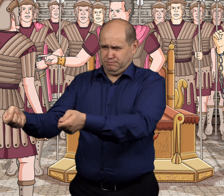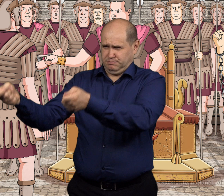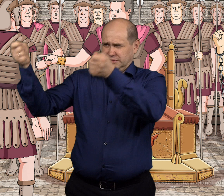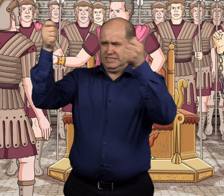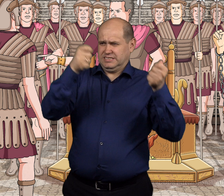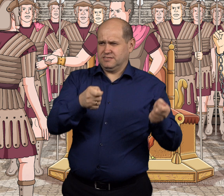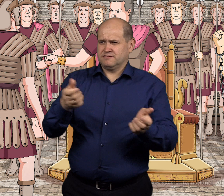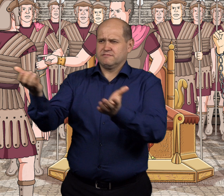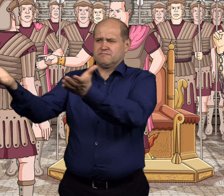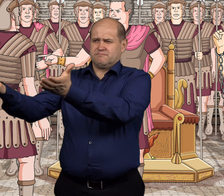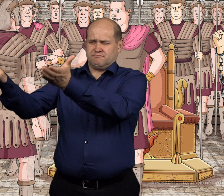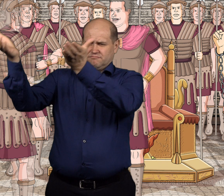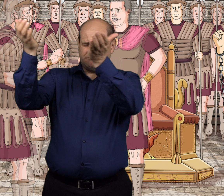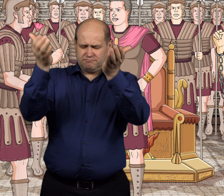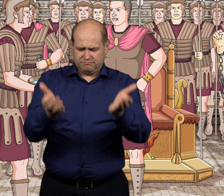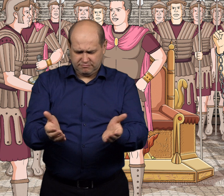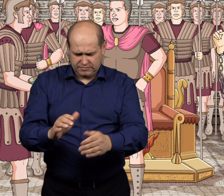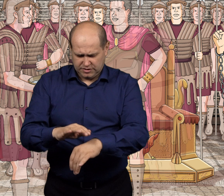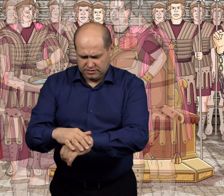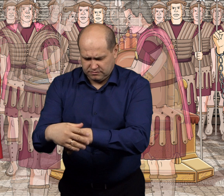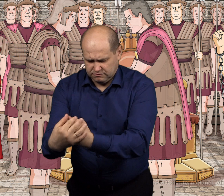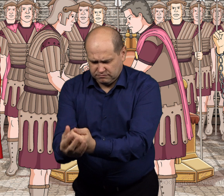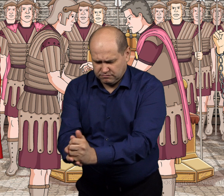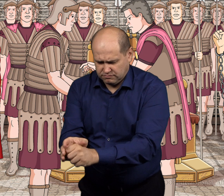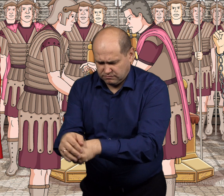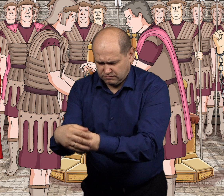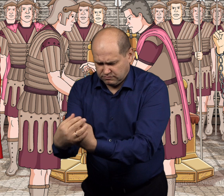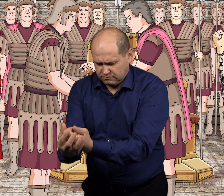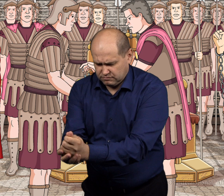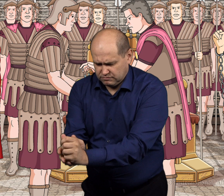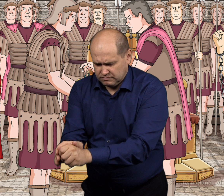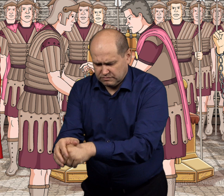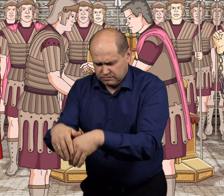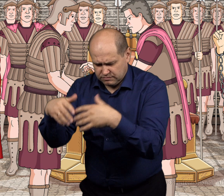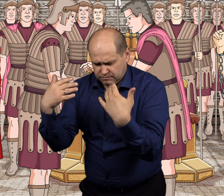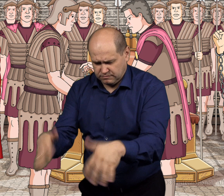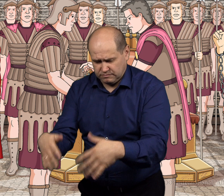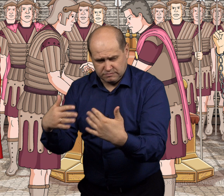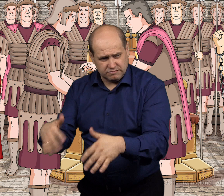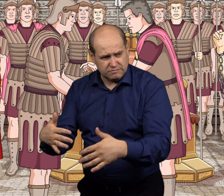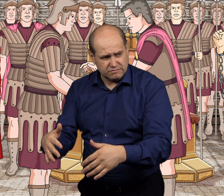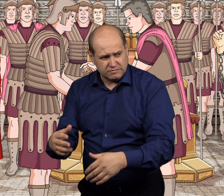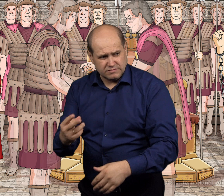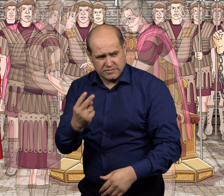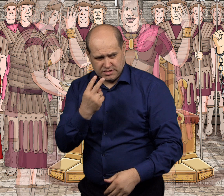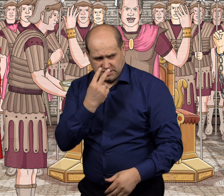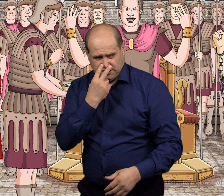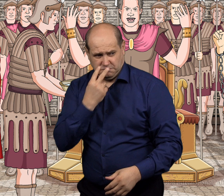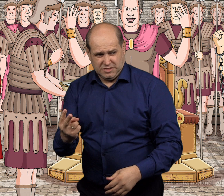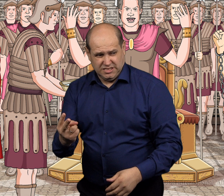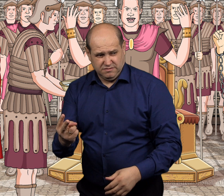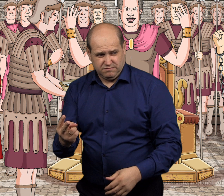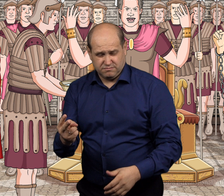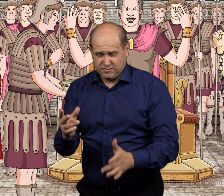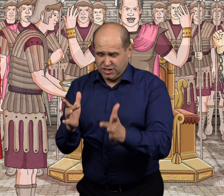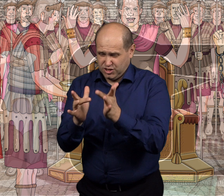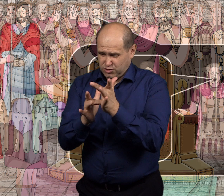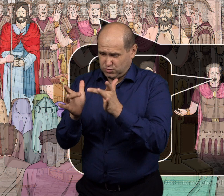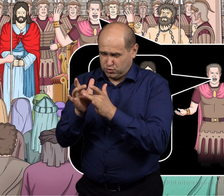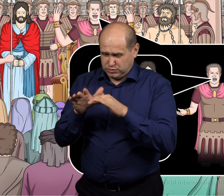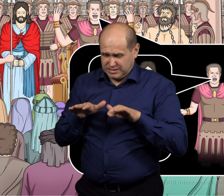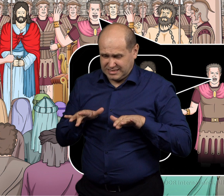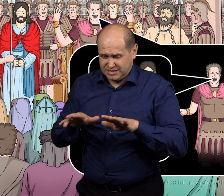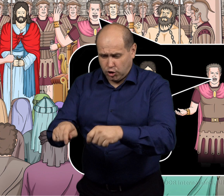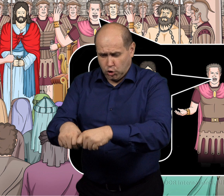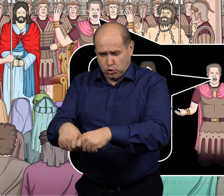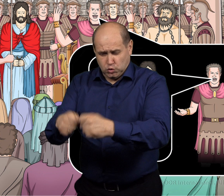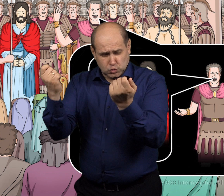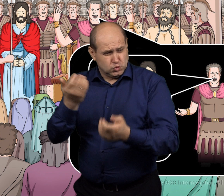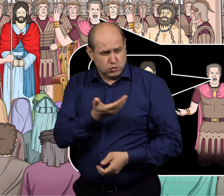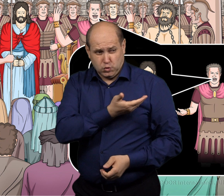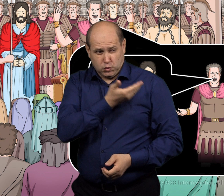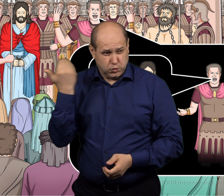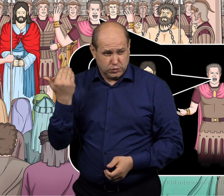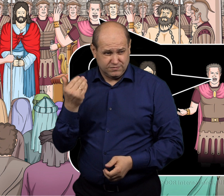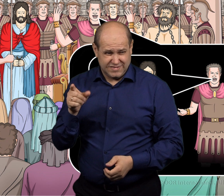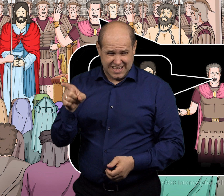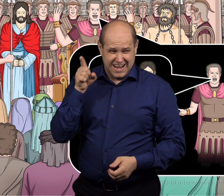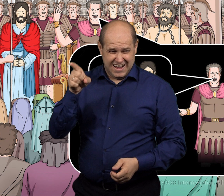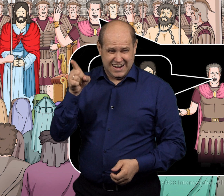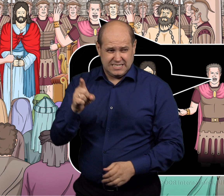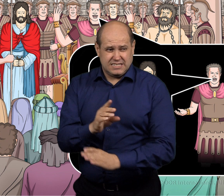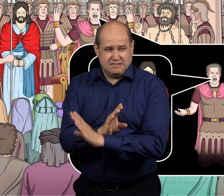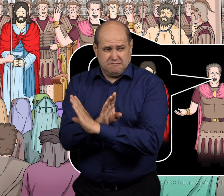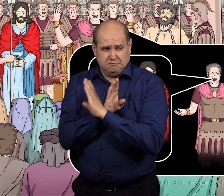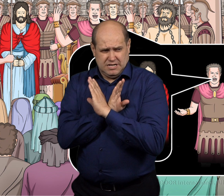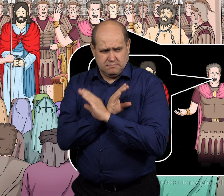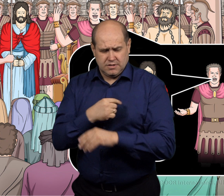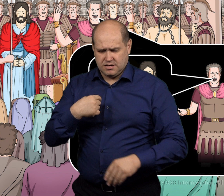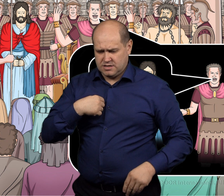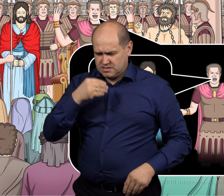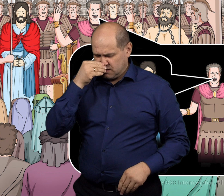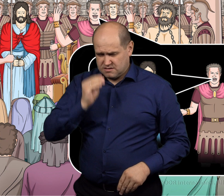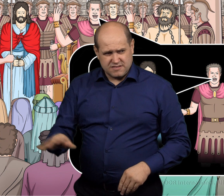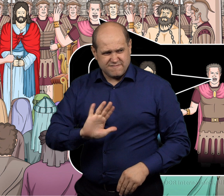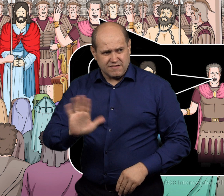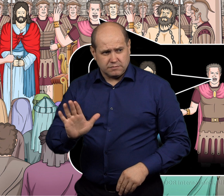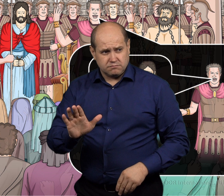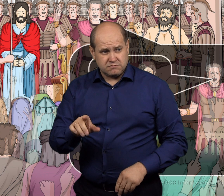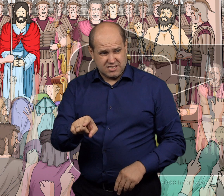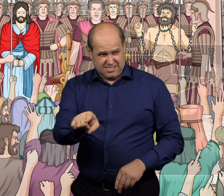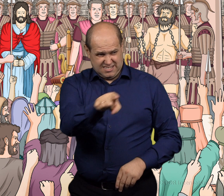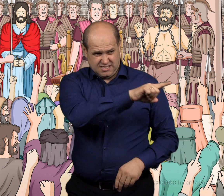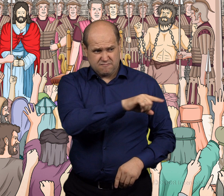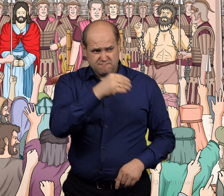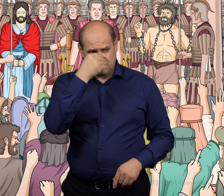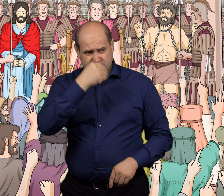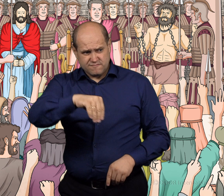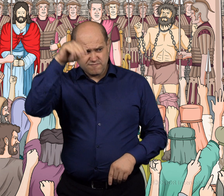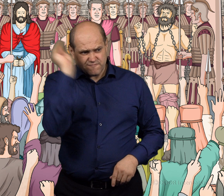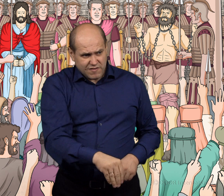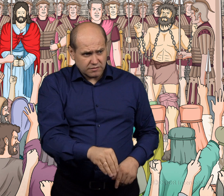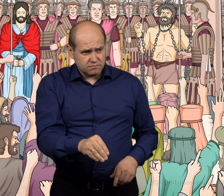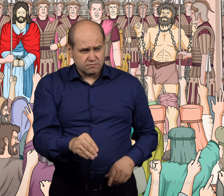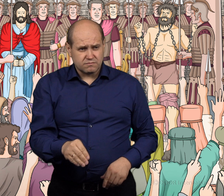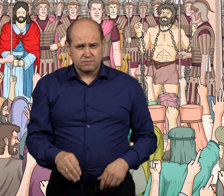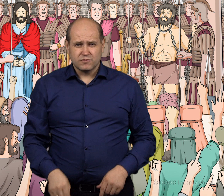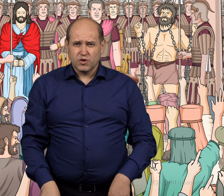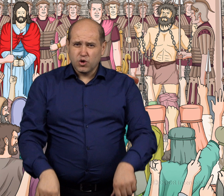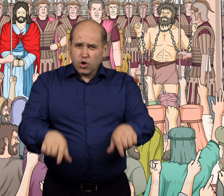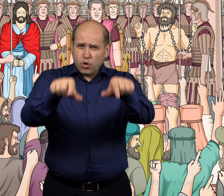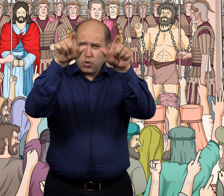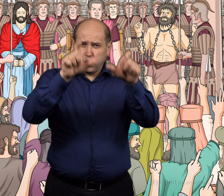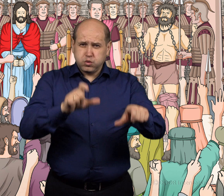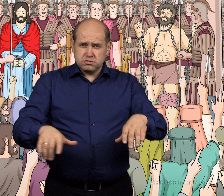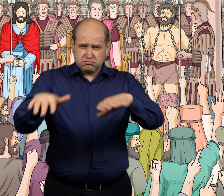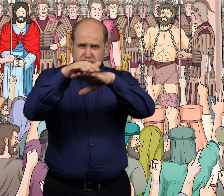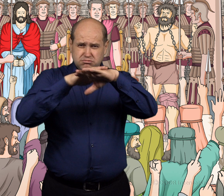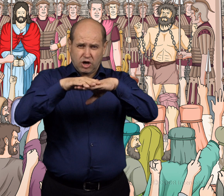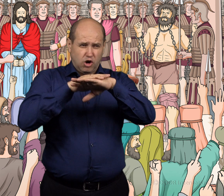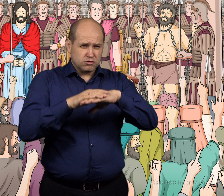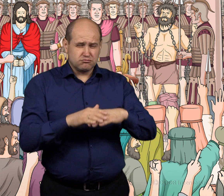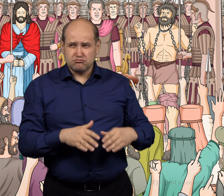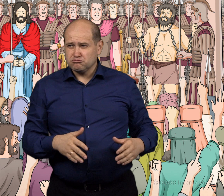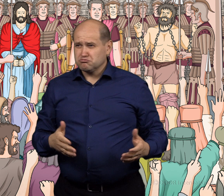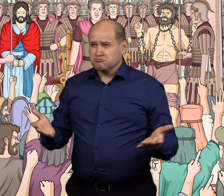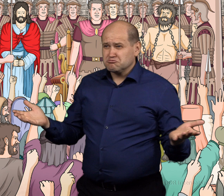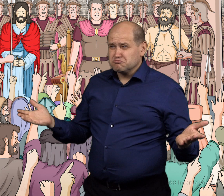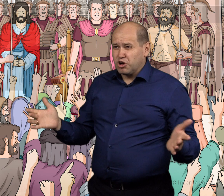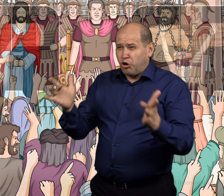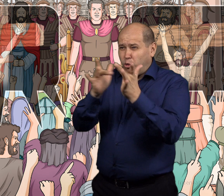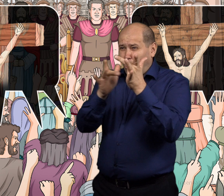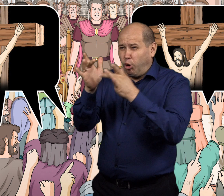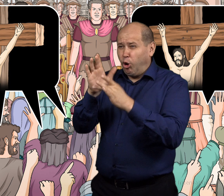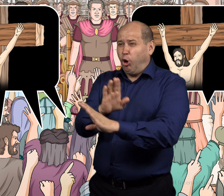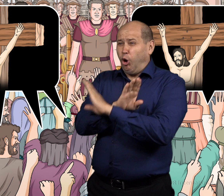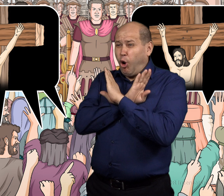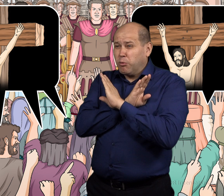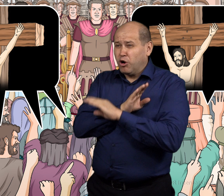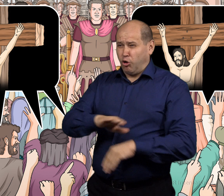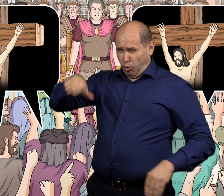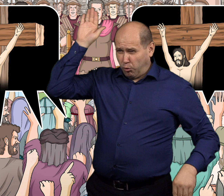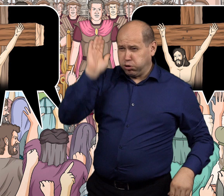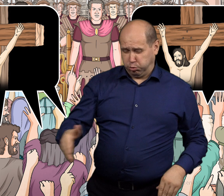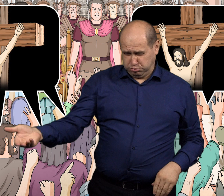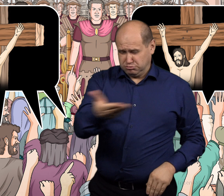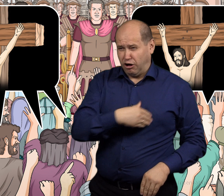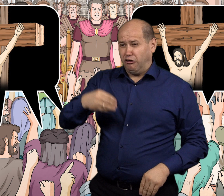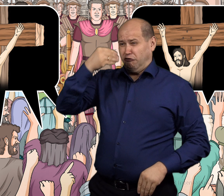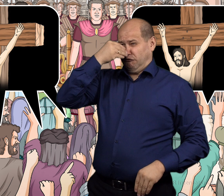asked Pilate. “What evil has He done?”